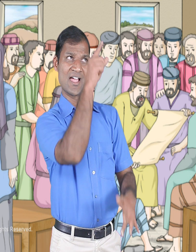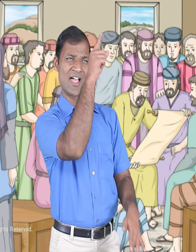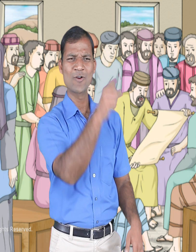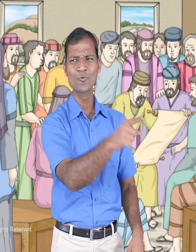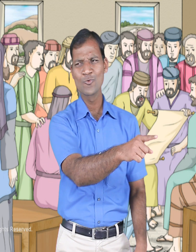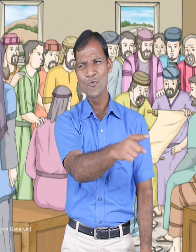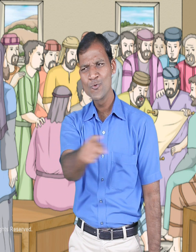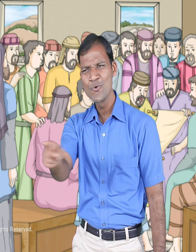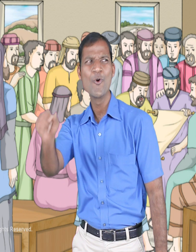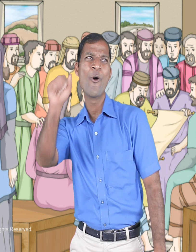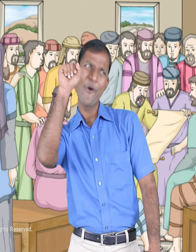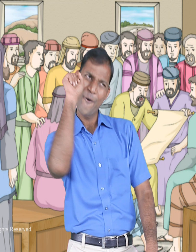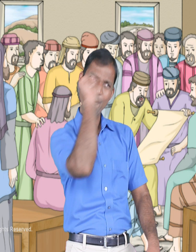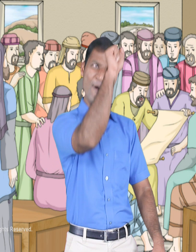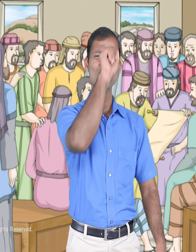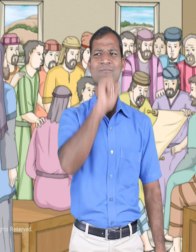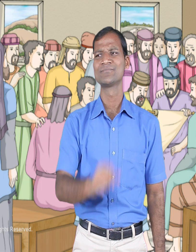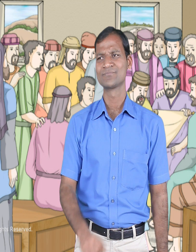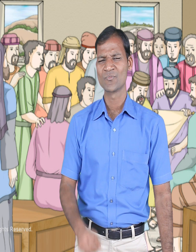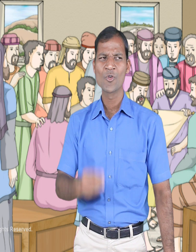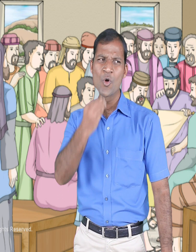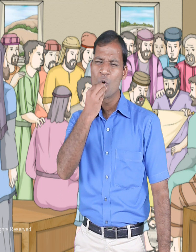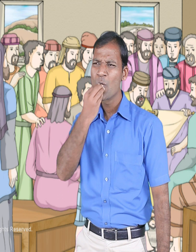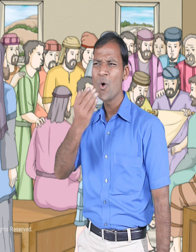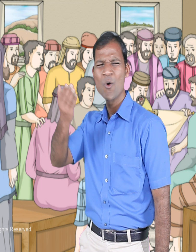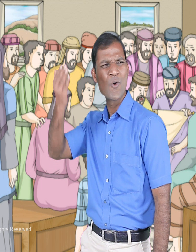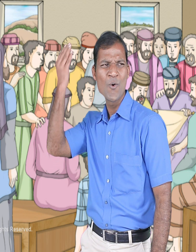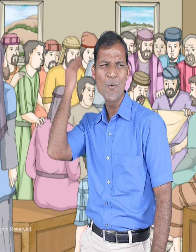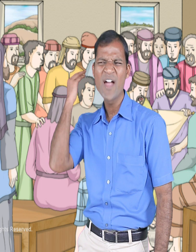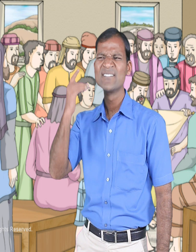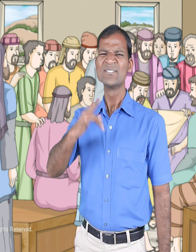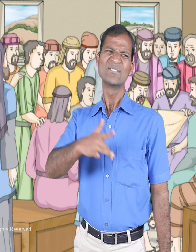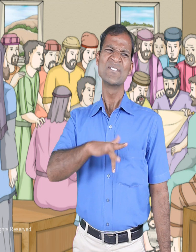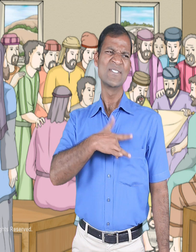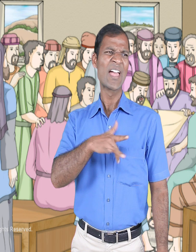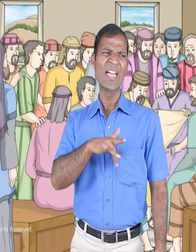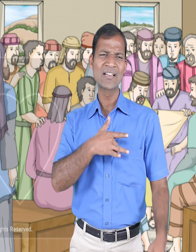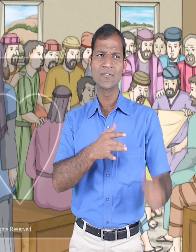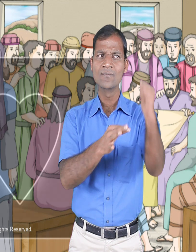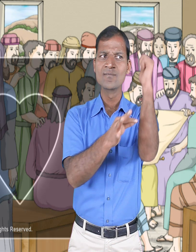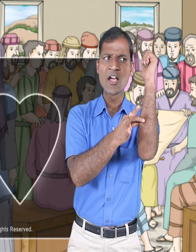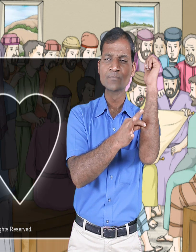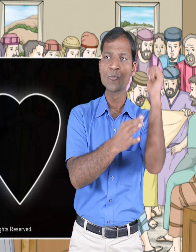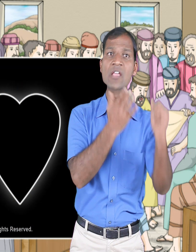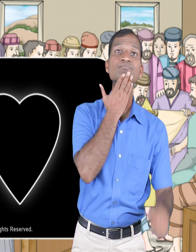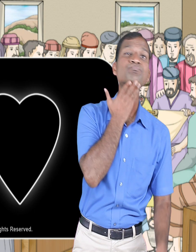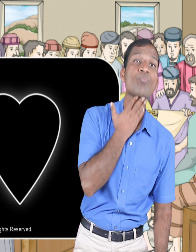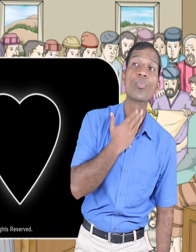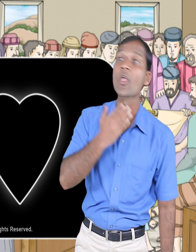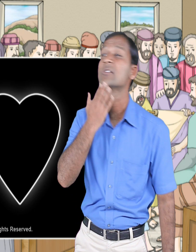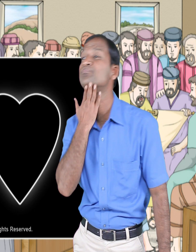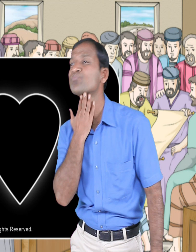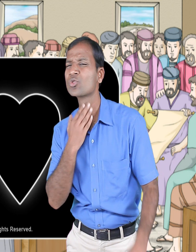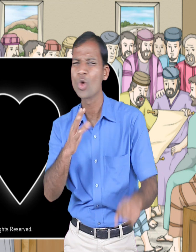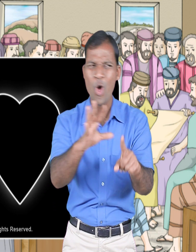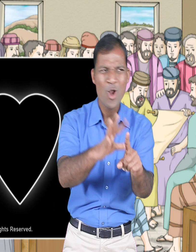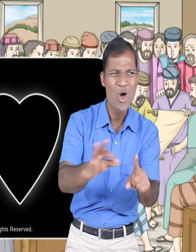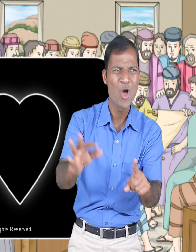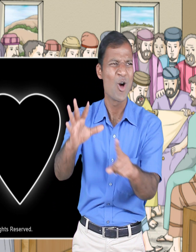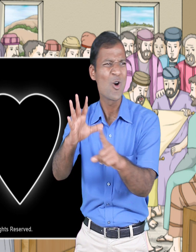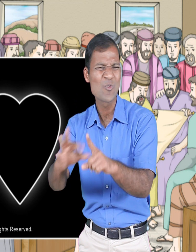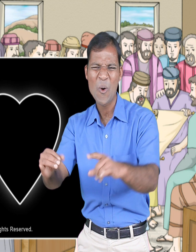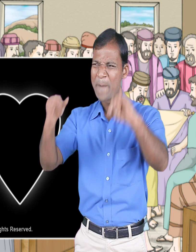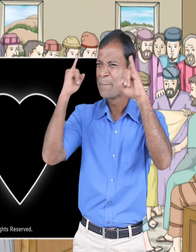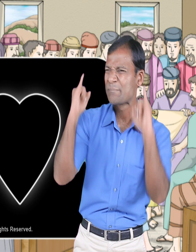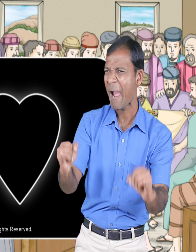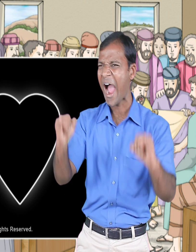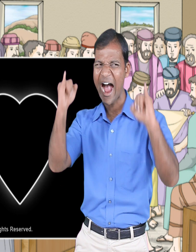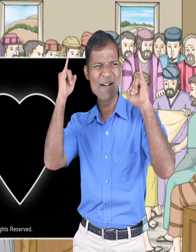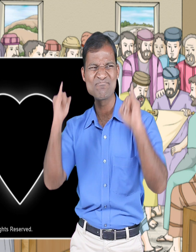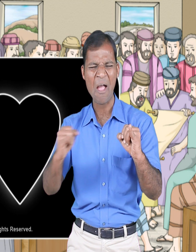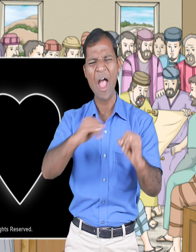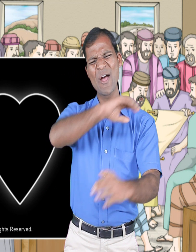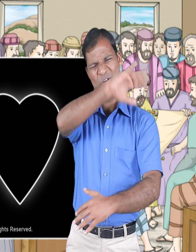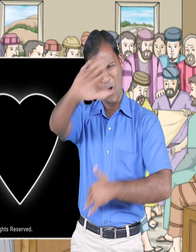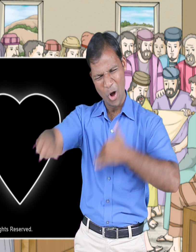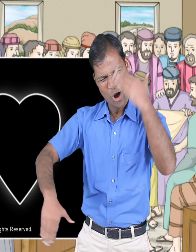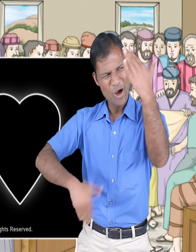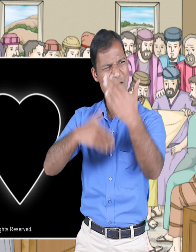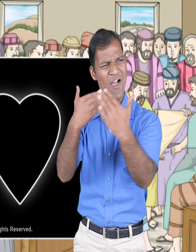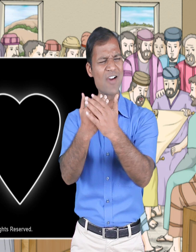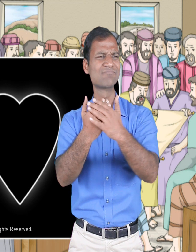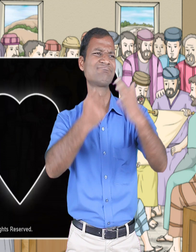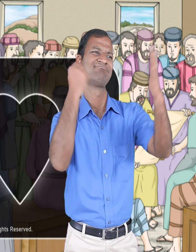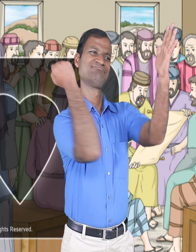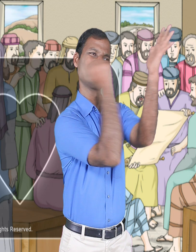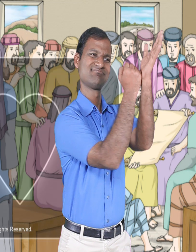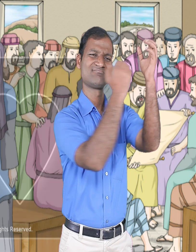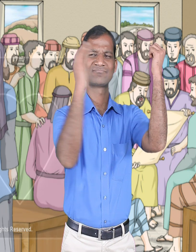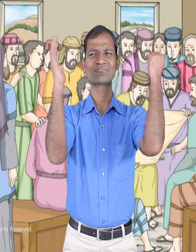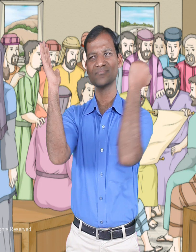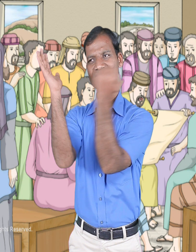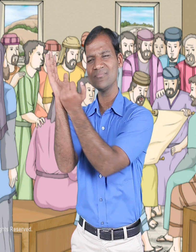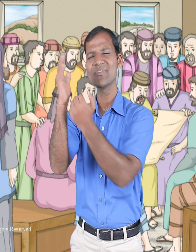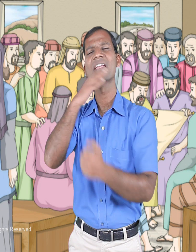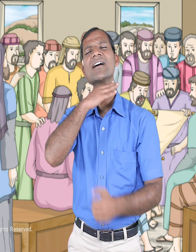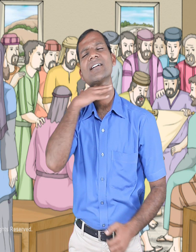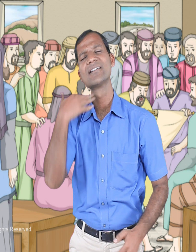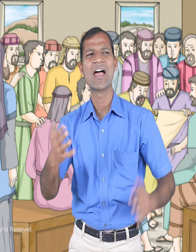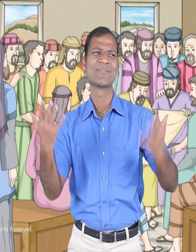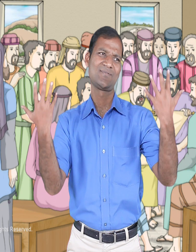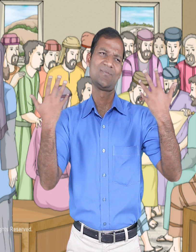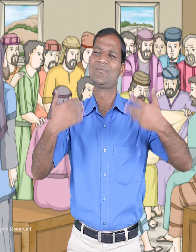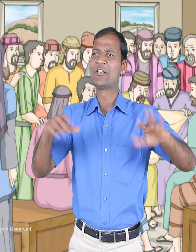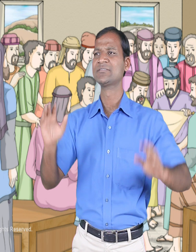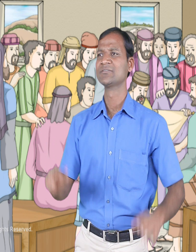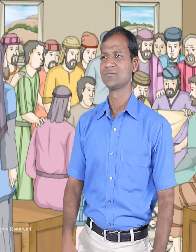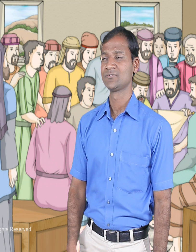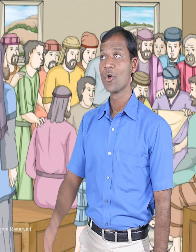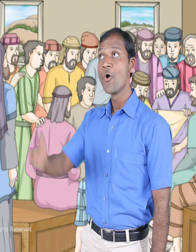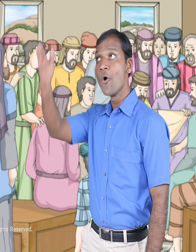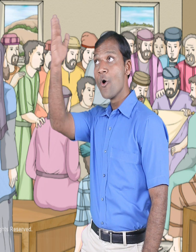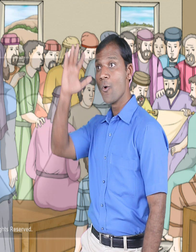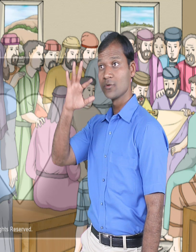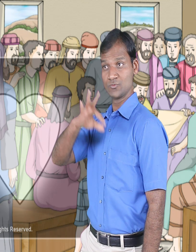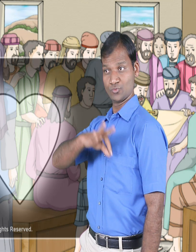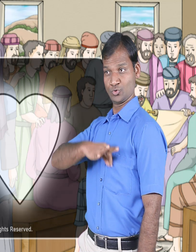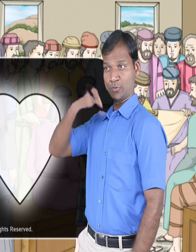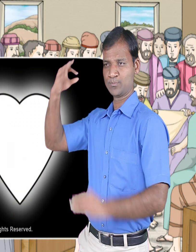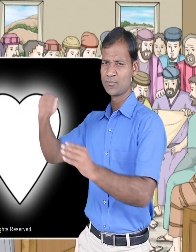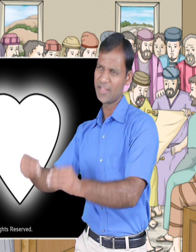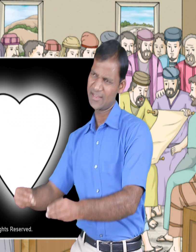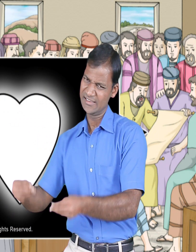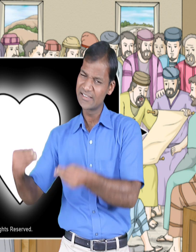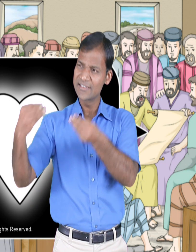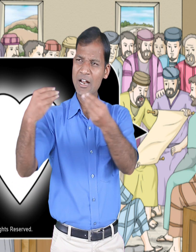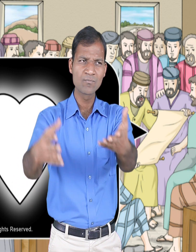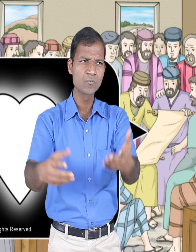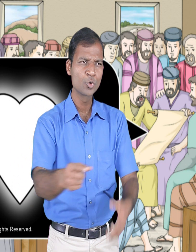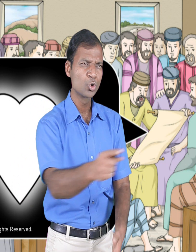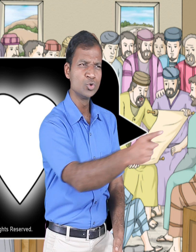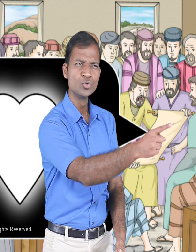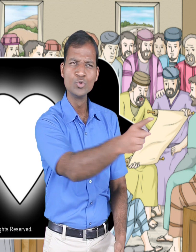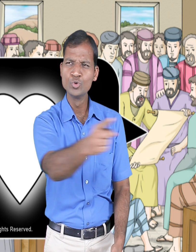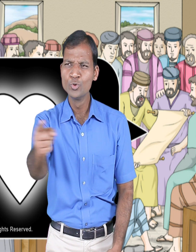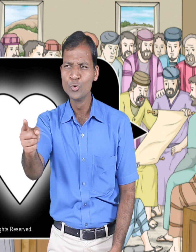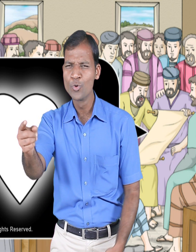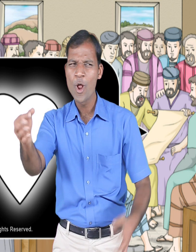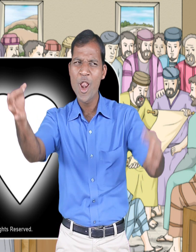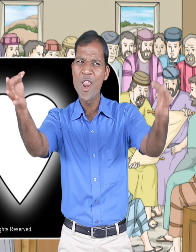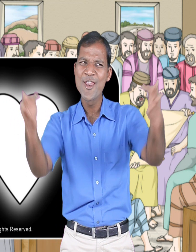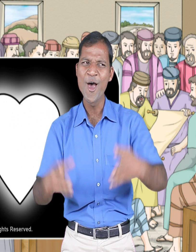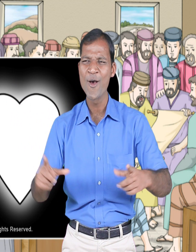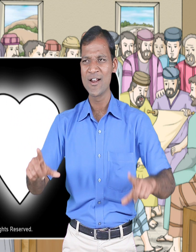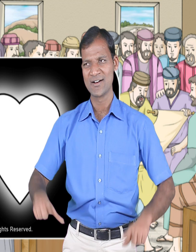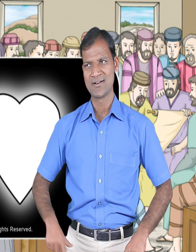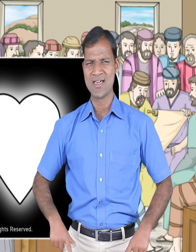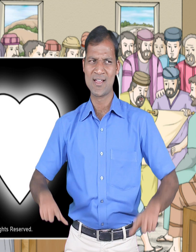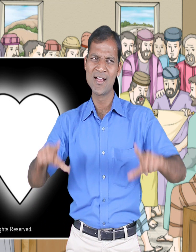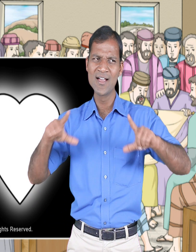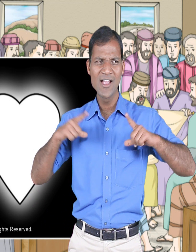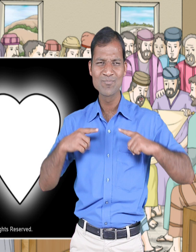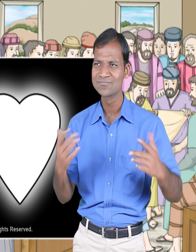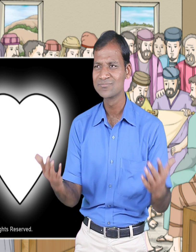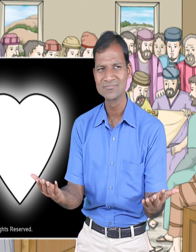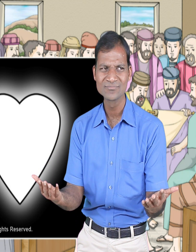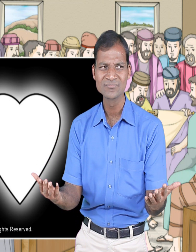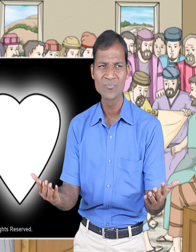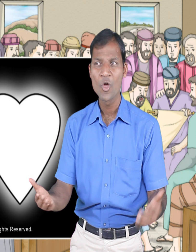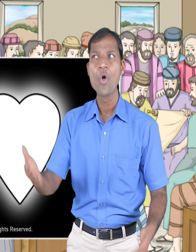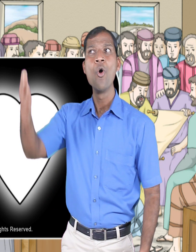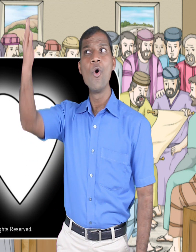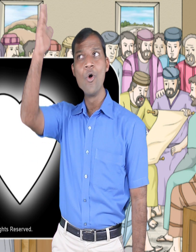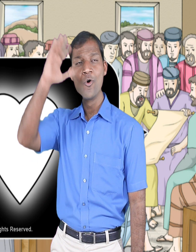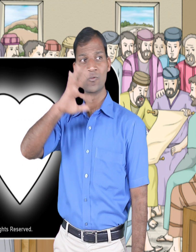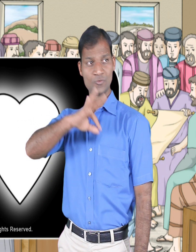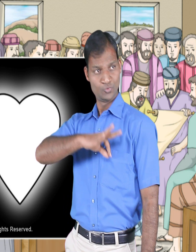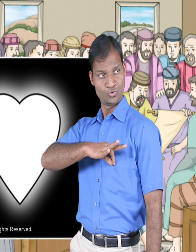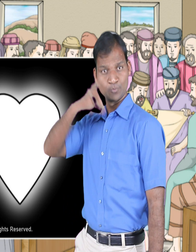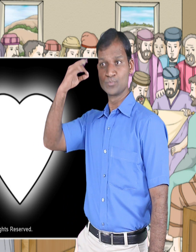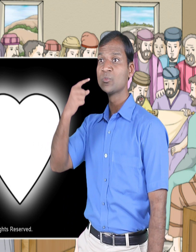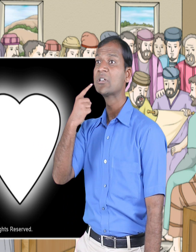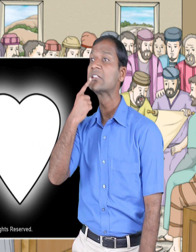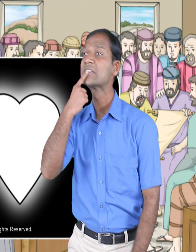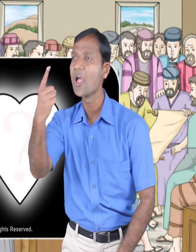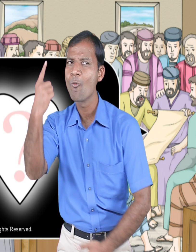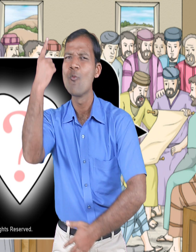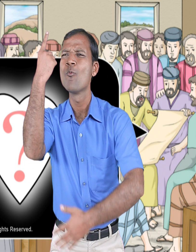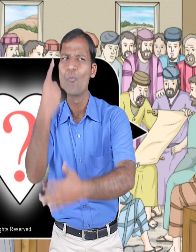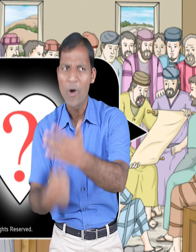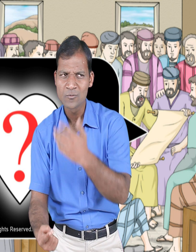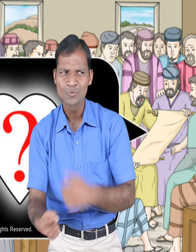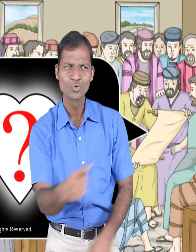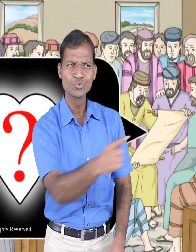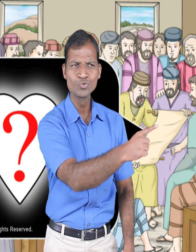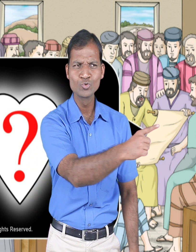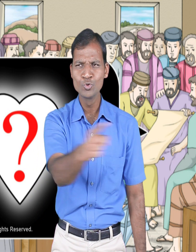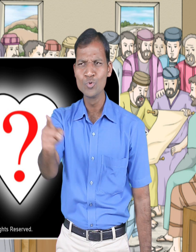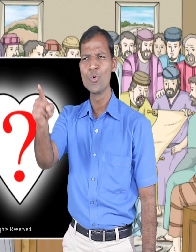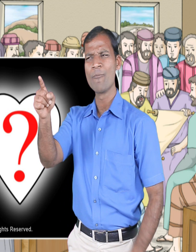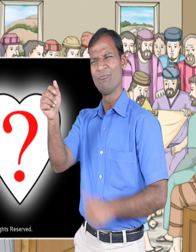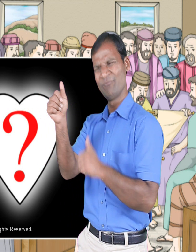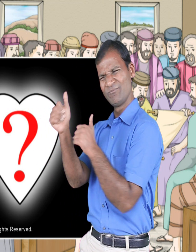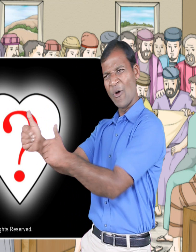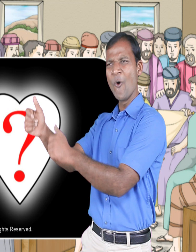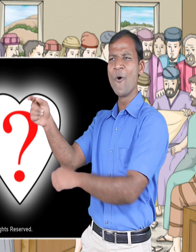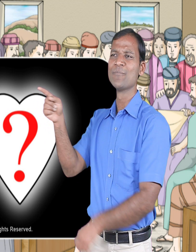Those who belong to Christ Jesus have crucified the flesh with its passions and desires.